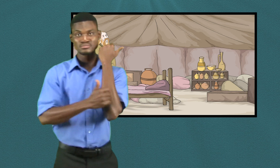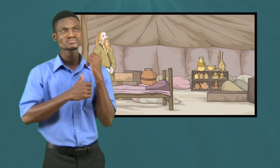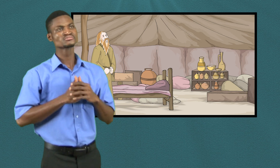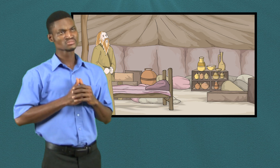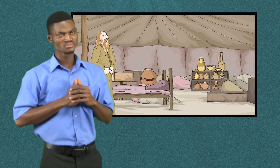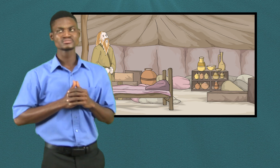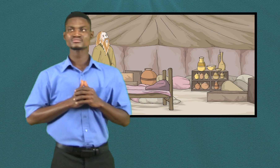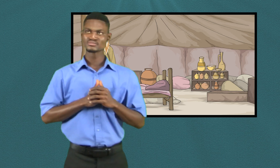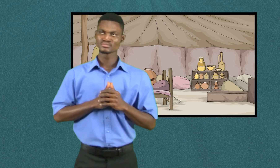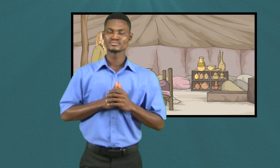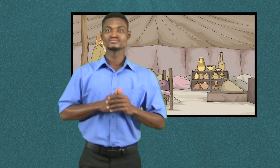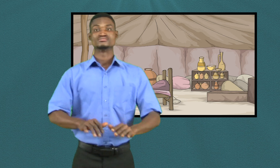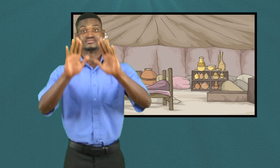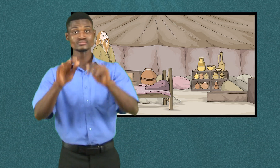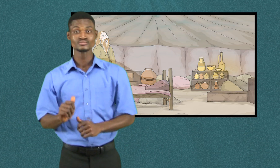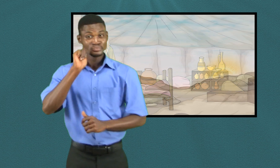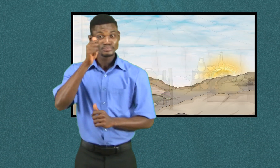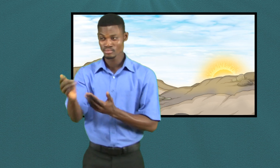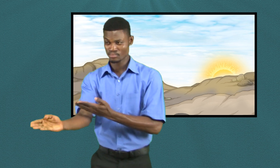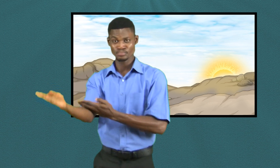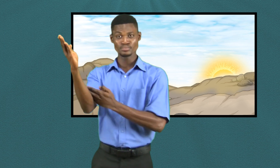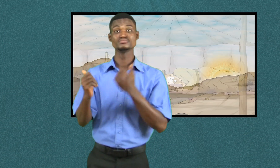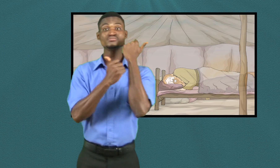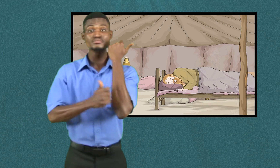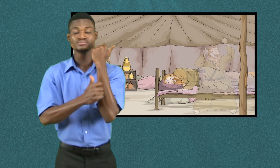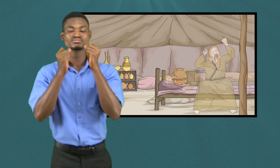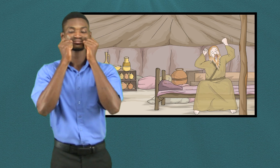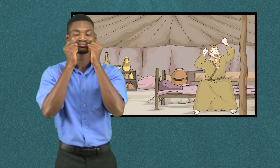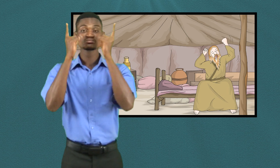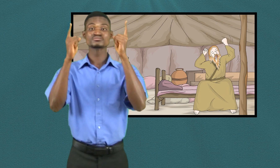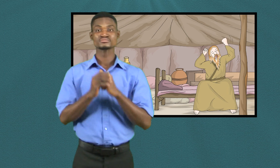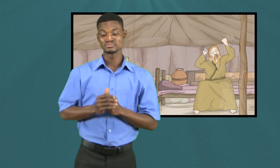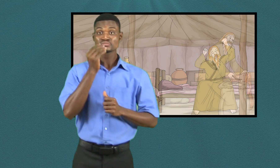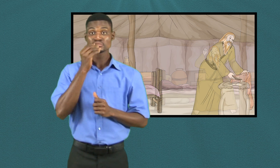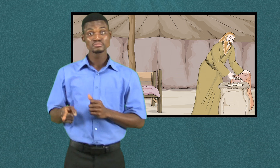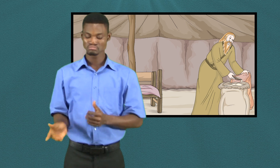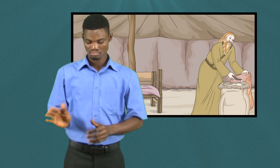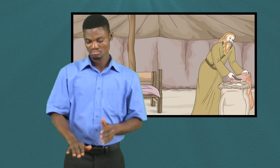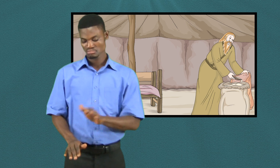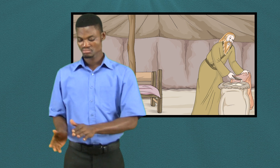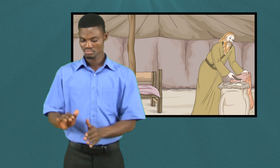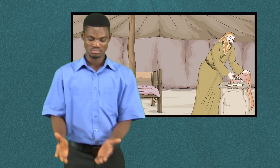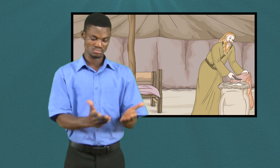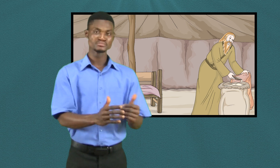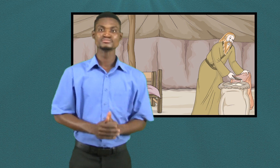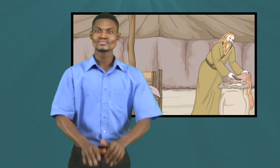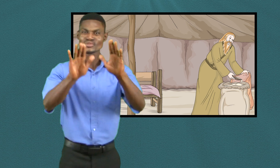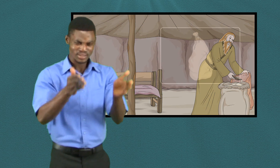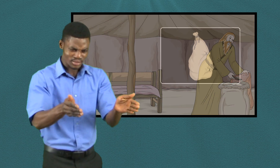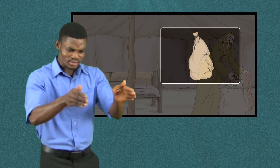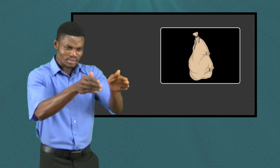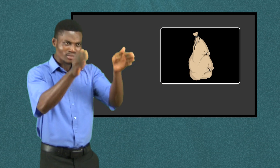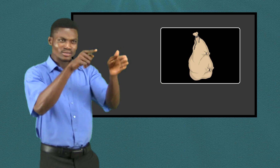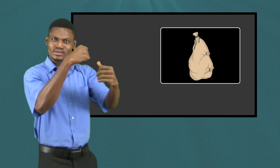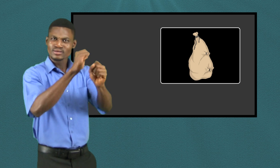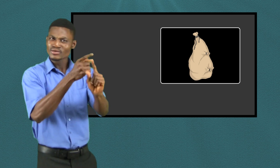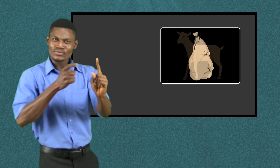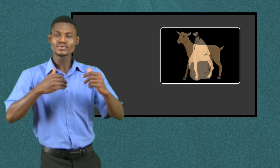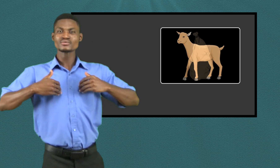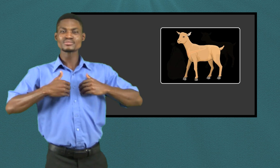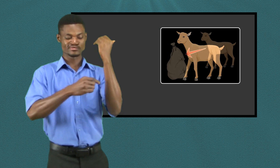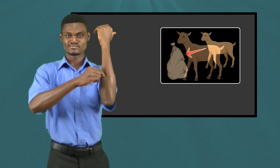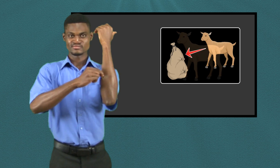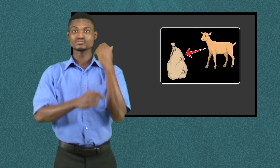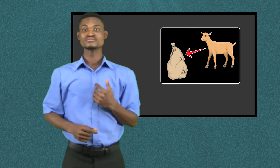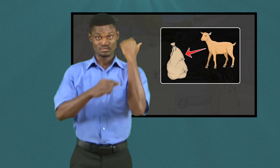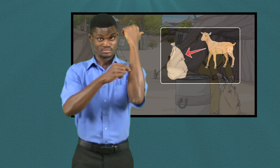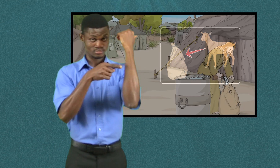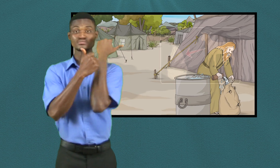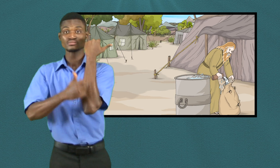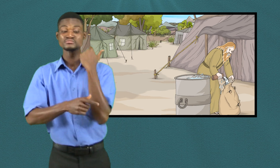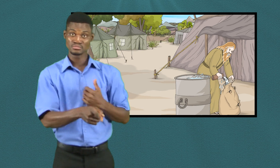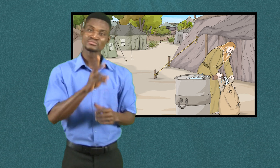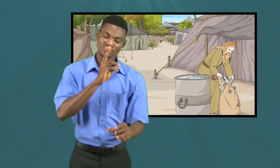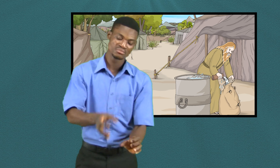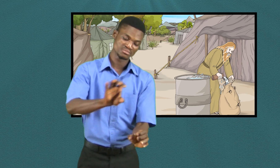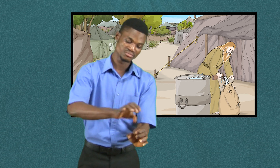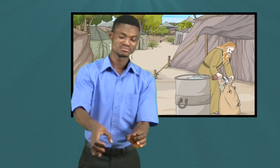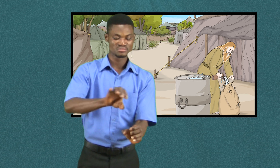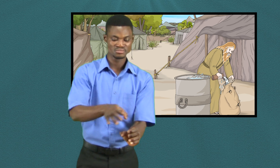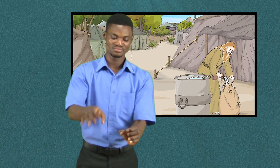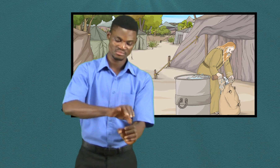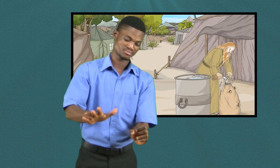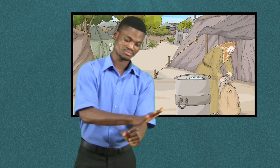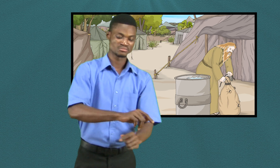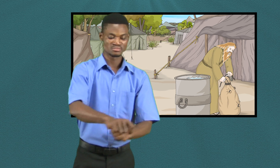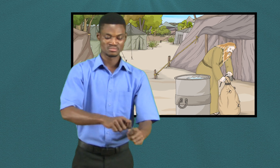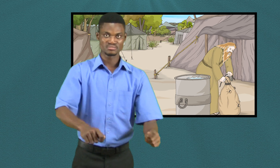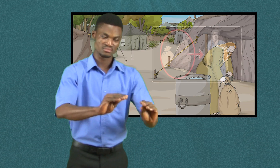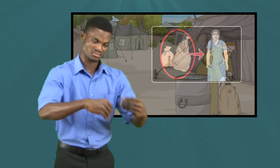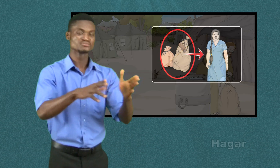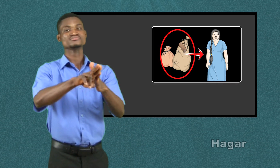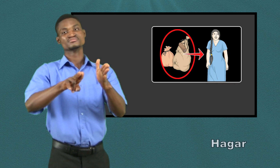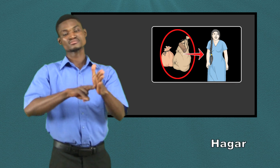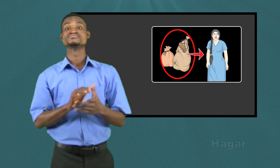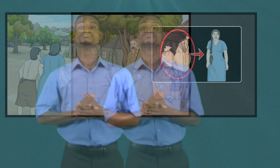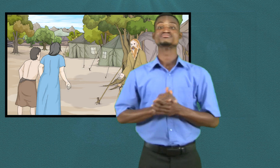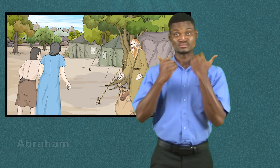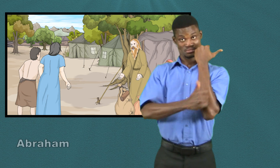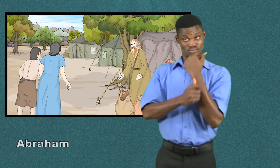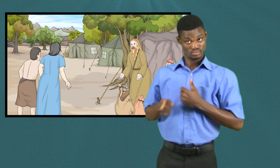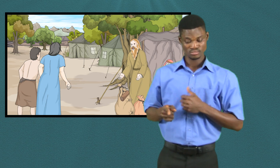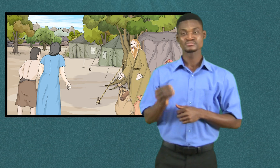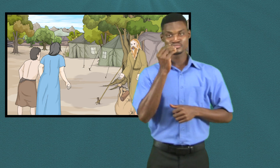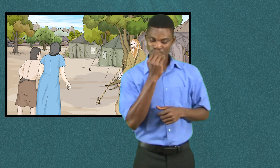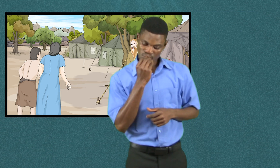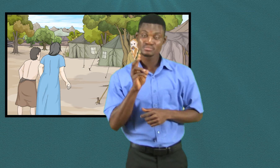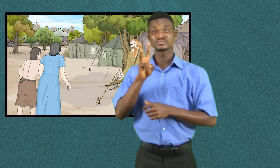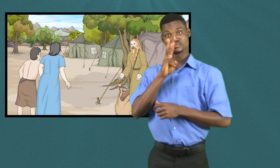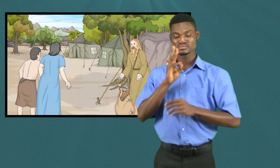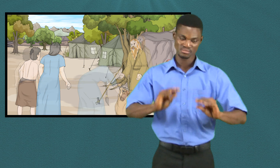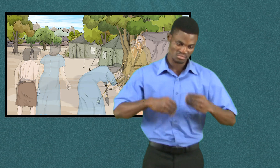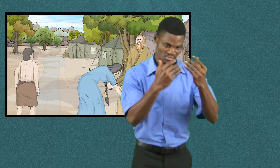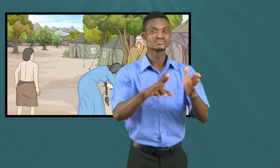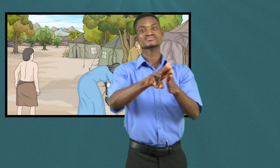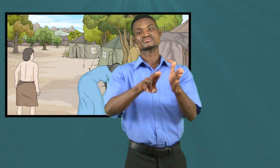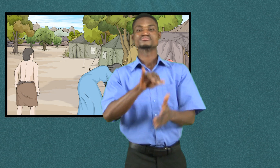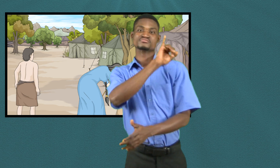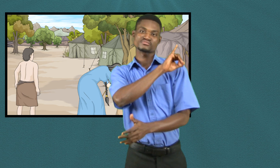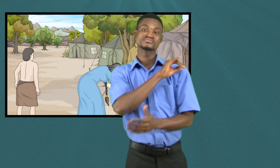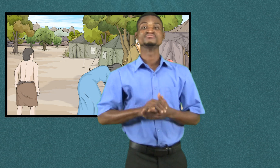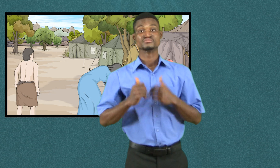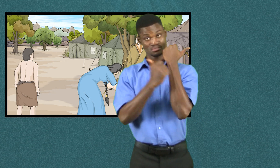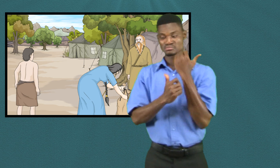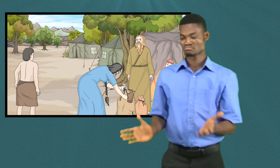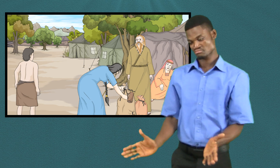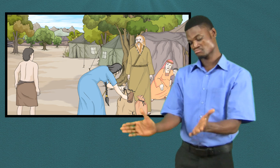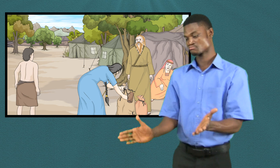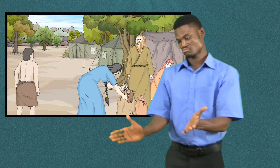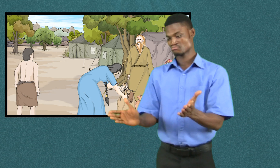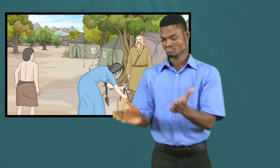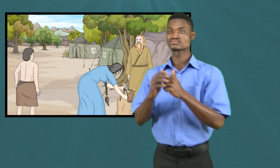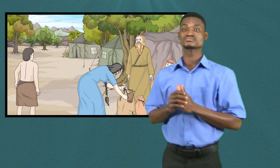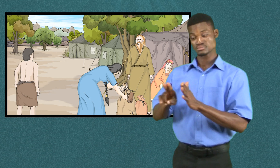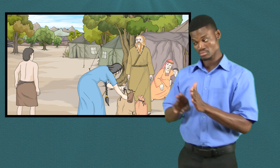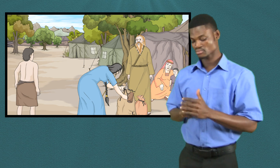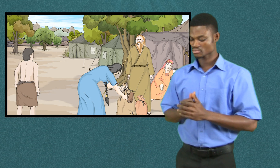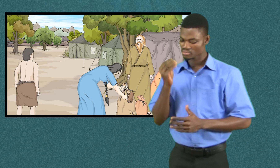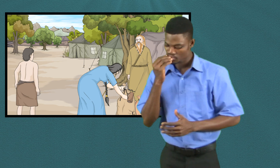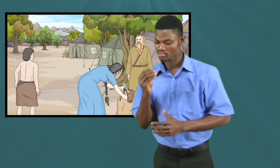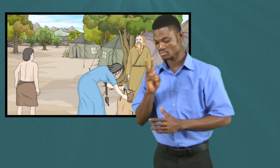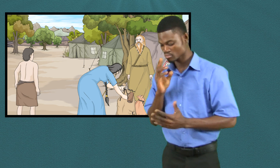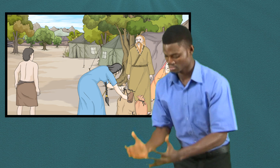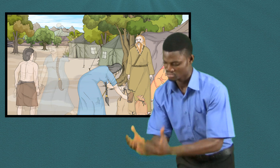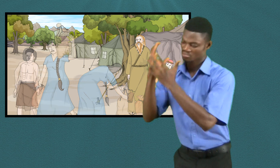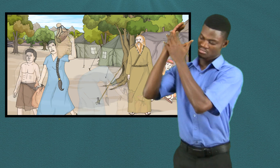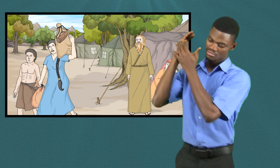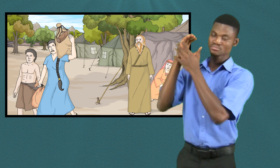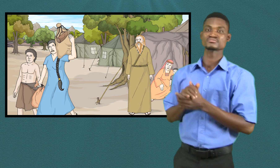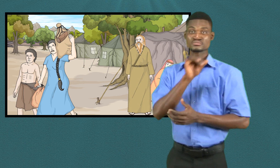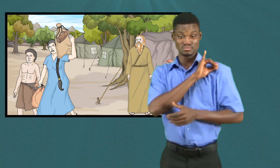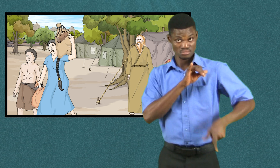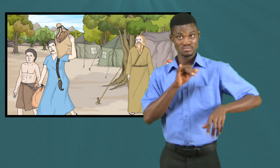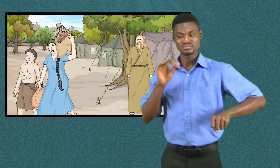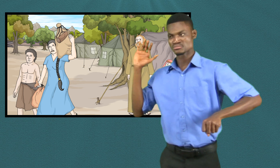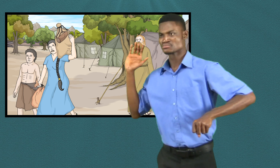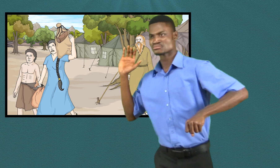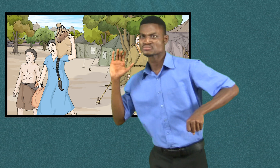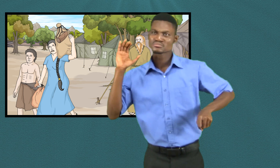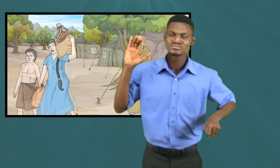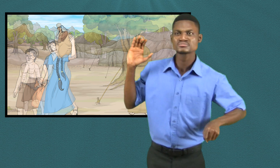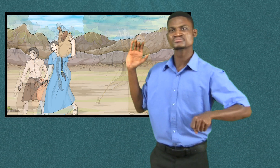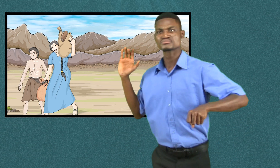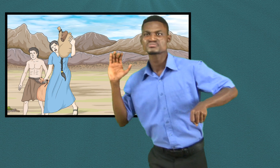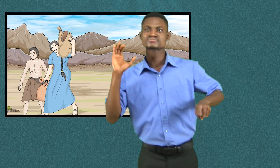Early in the morning, Abraham got up, took bread and a skin of water, put them on Hagar’s shoulders, and sent her away with the boy.